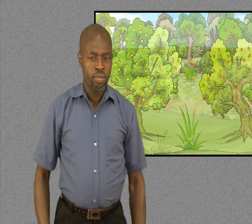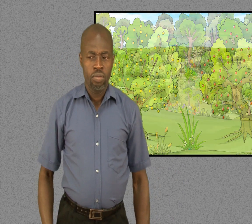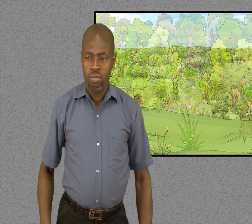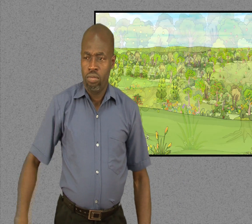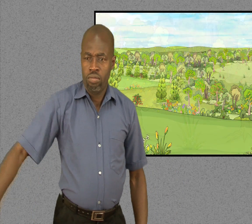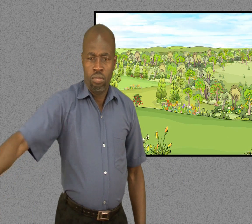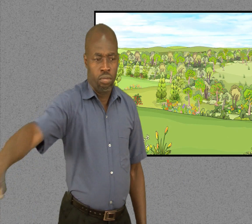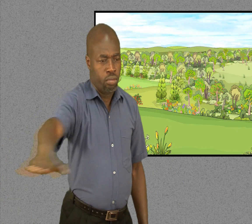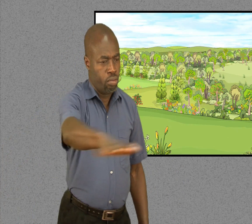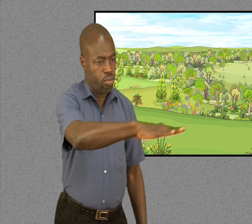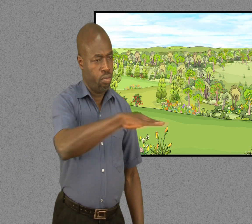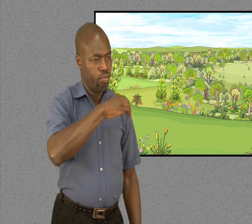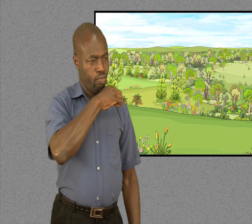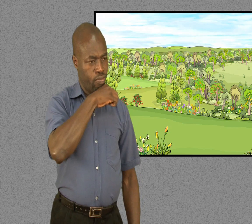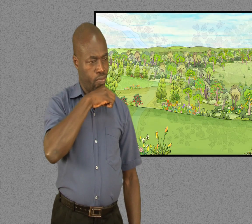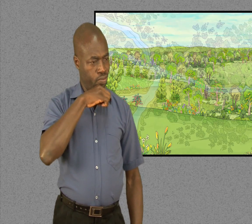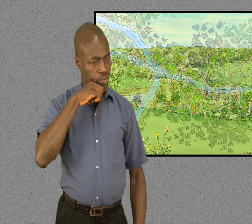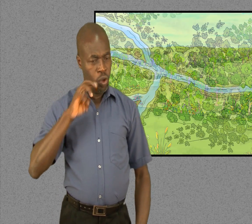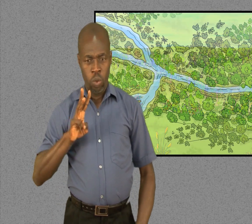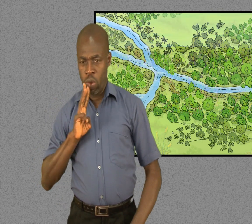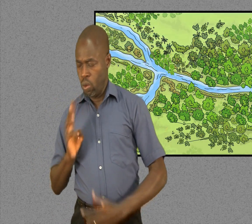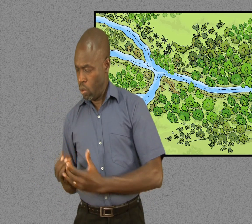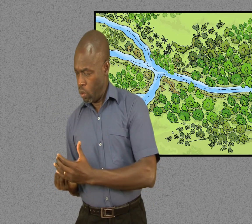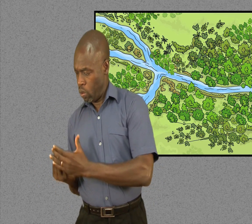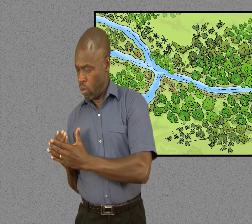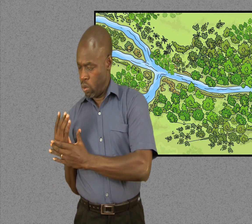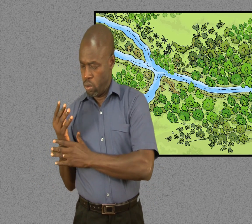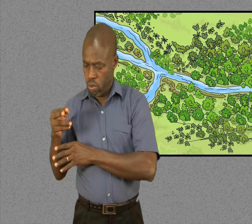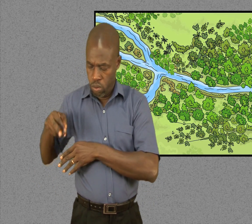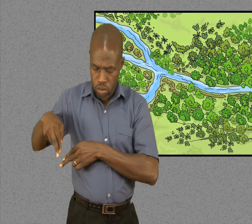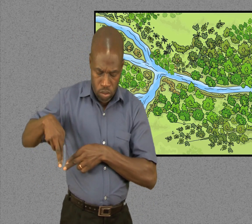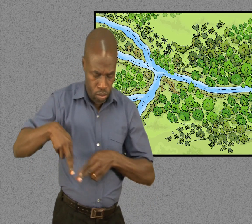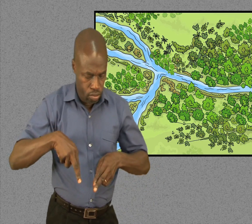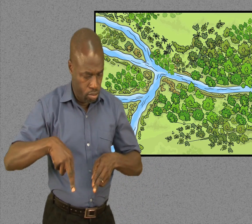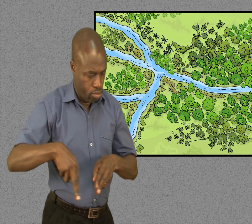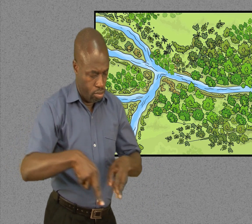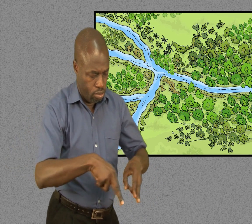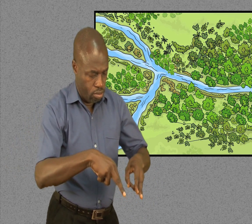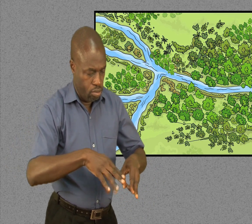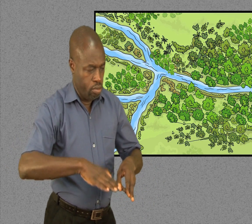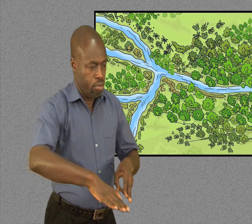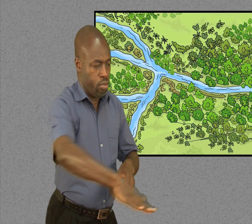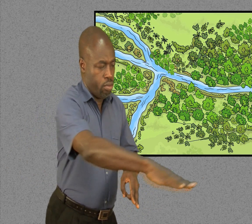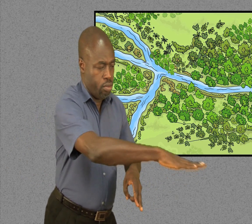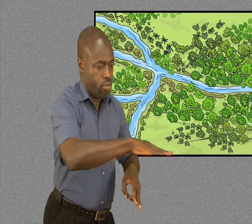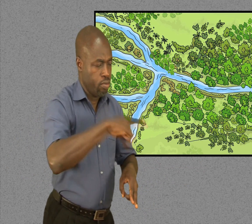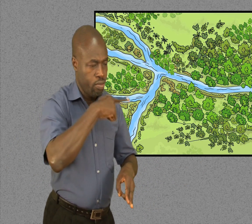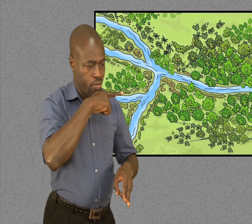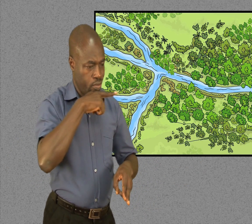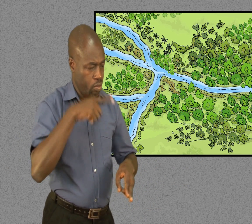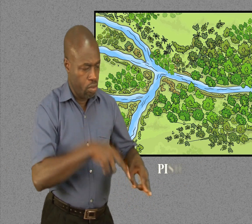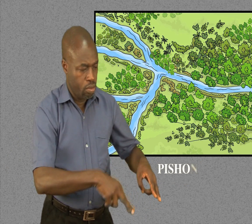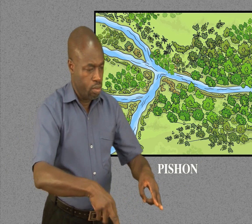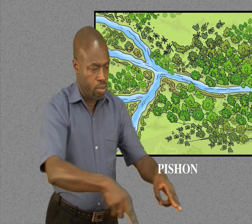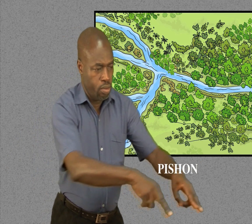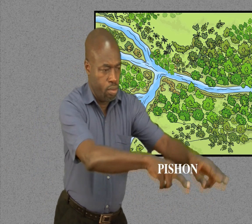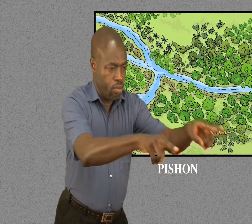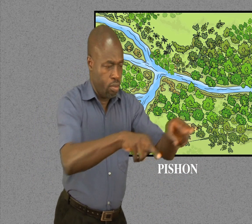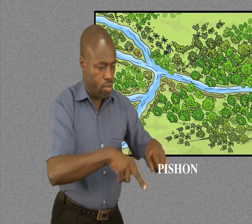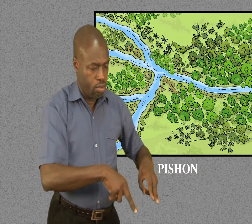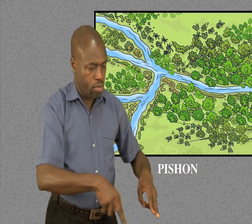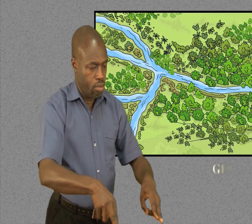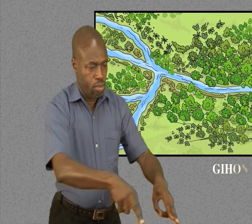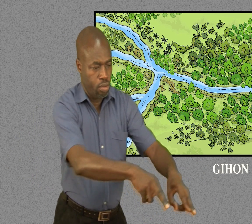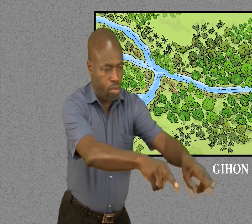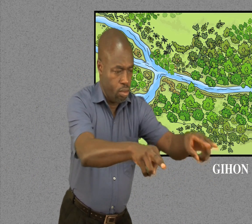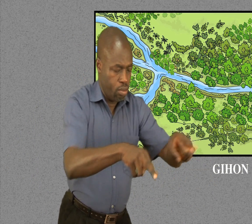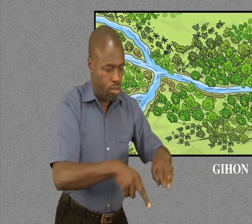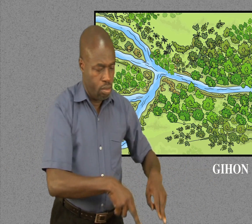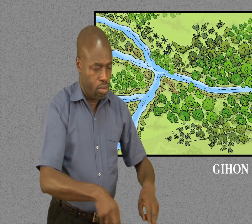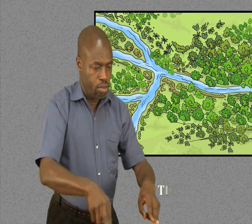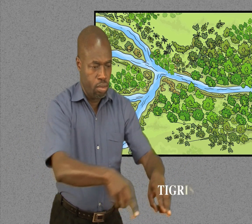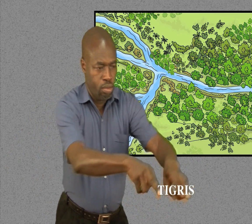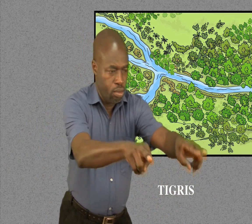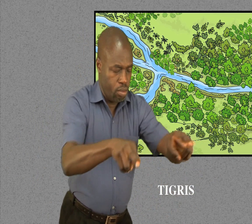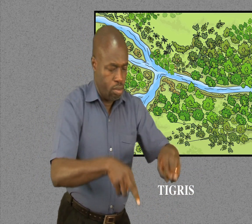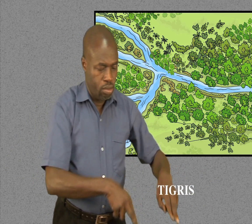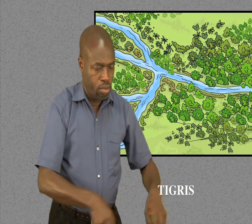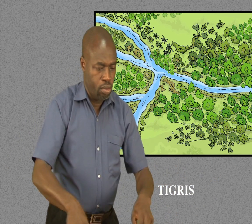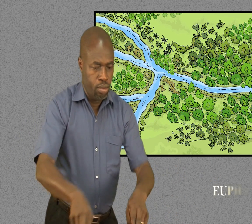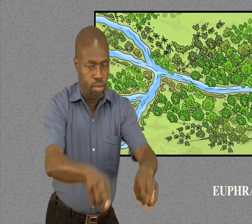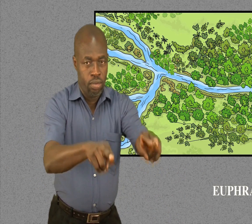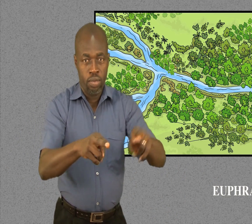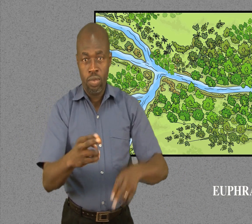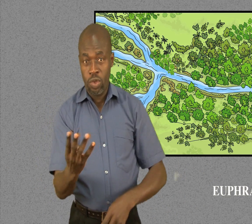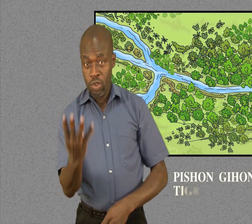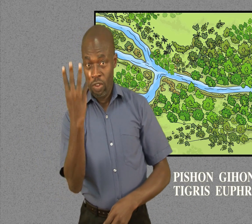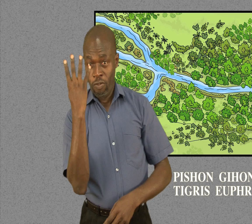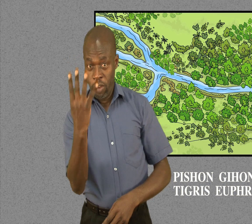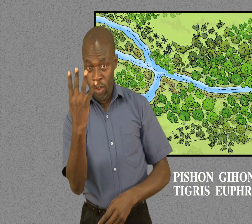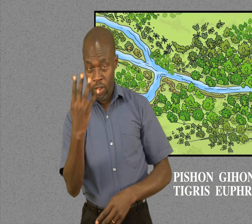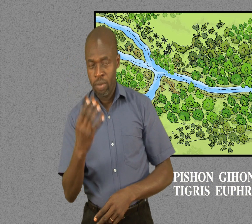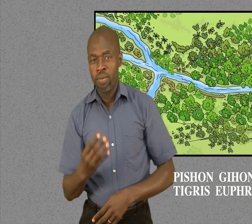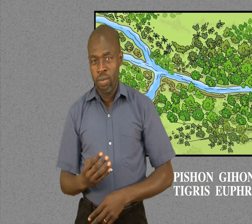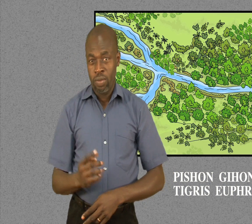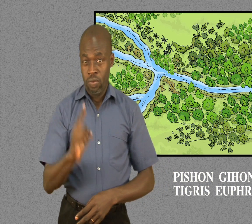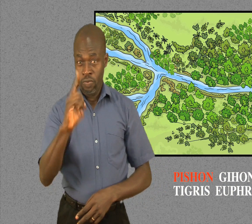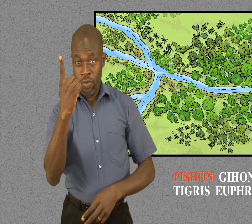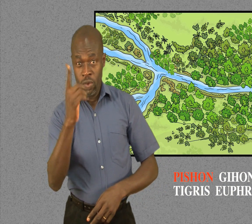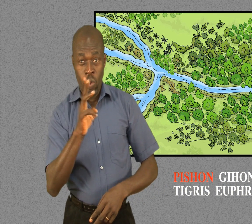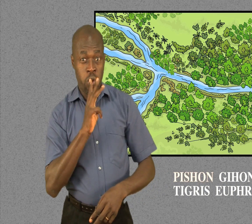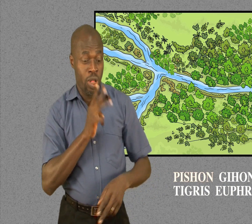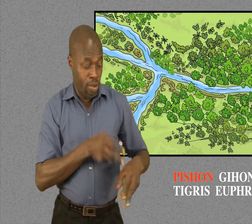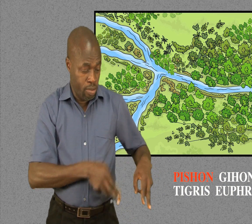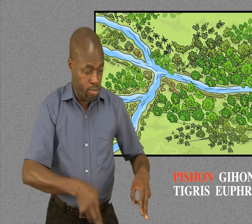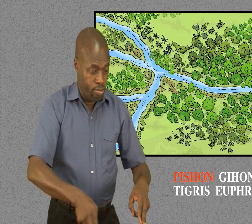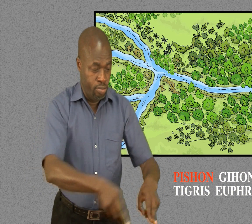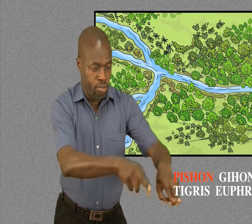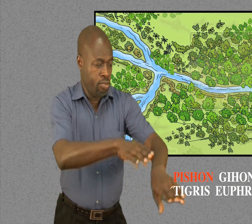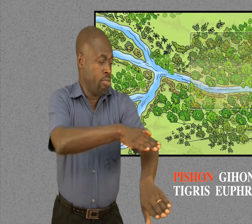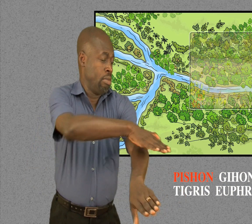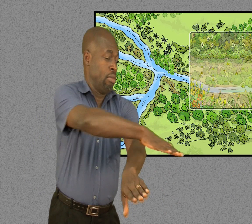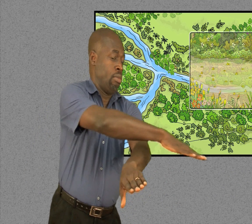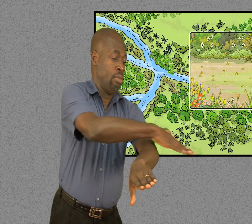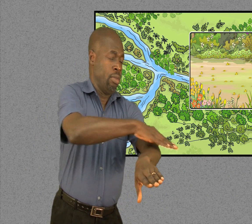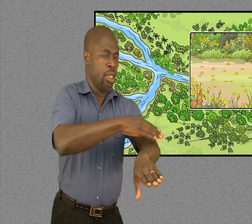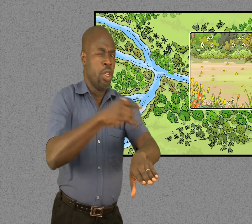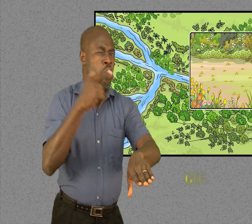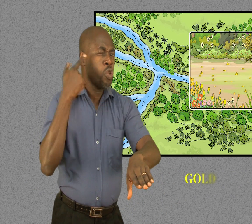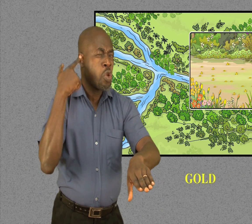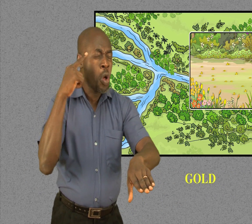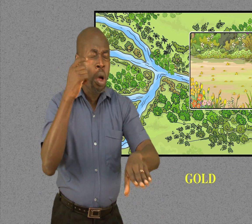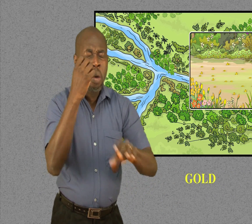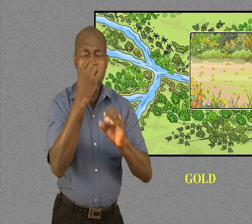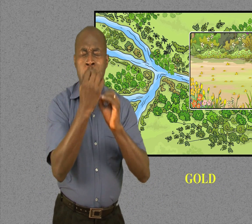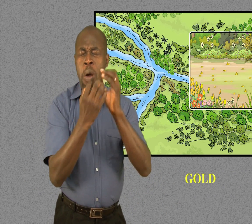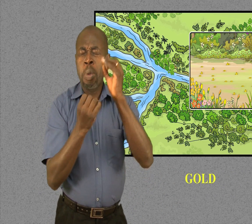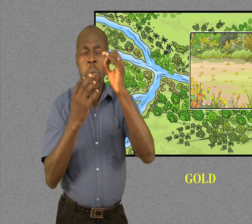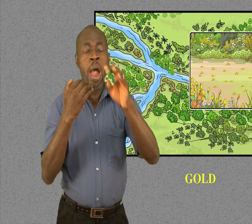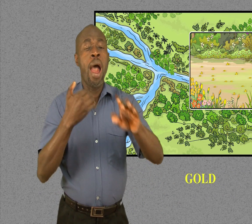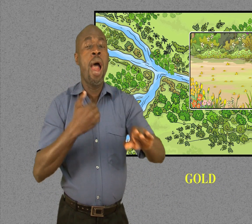And in the middle of the garden were the tree of life and the tree of the knowledge of good and evil.